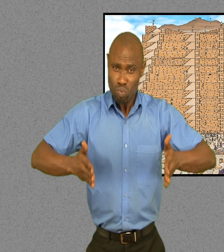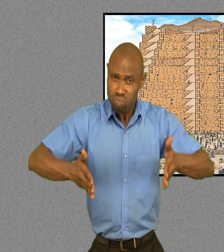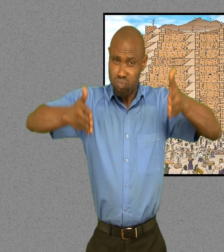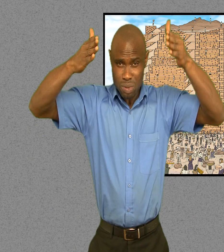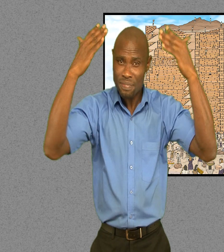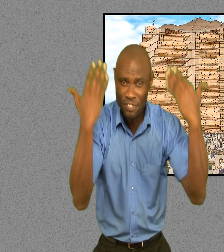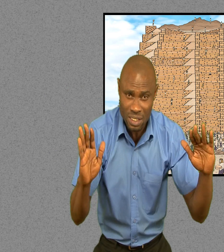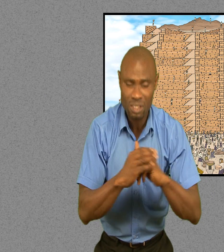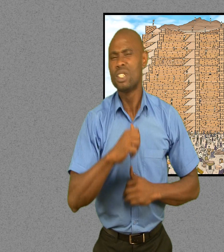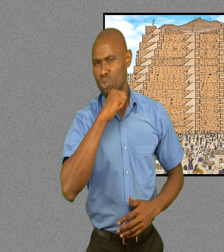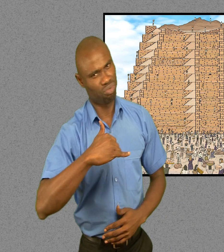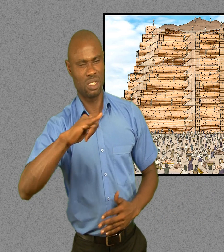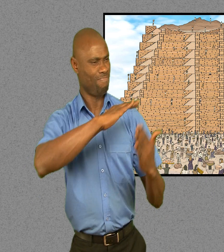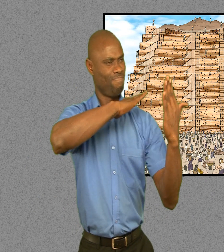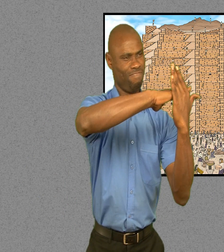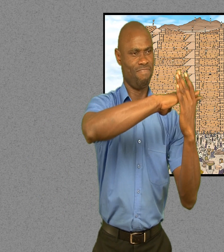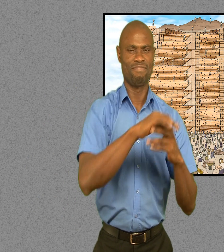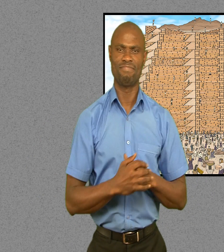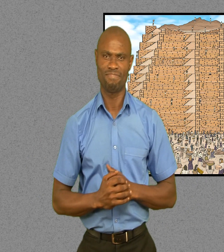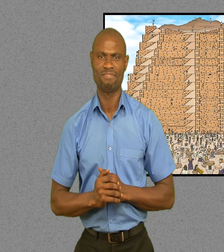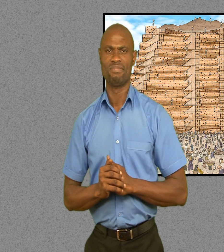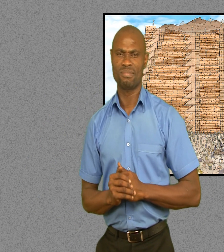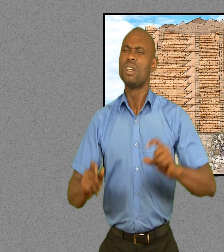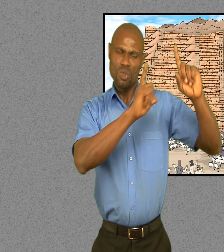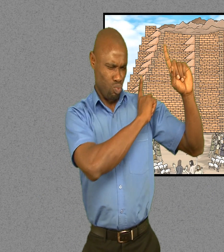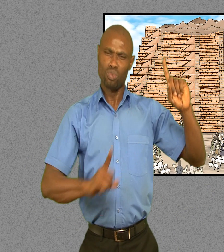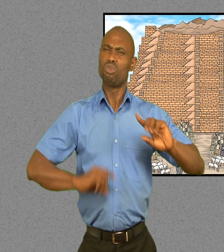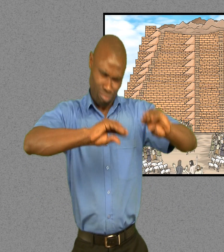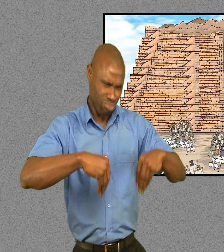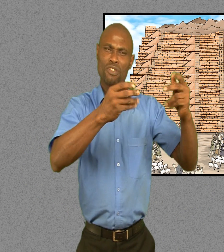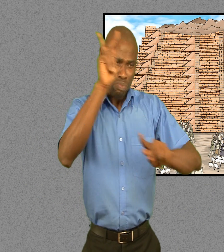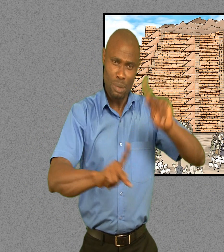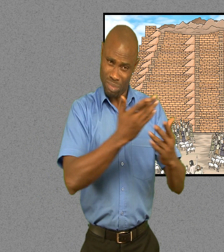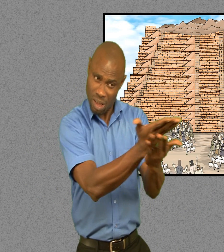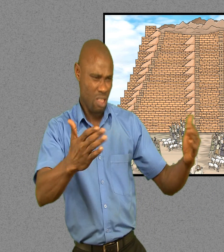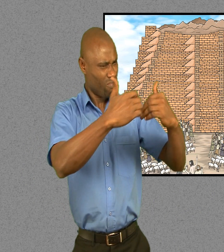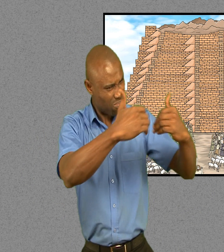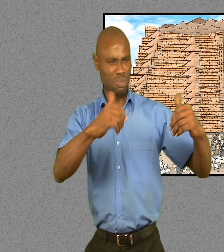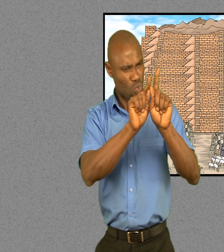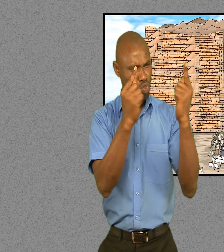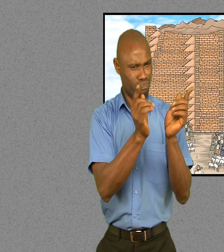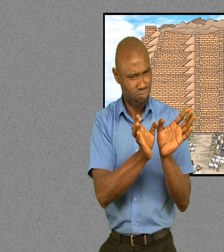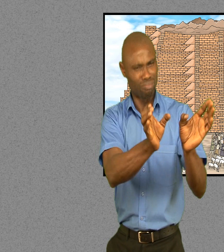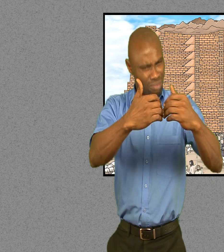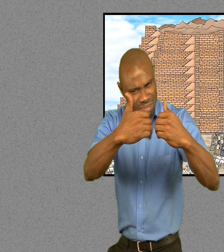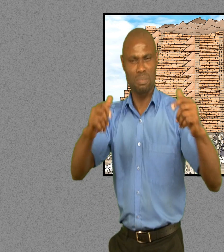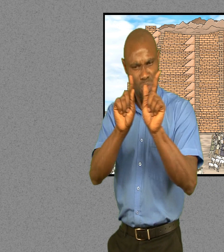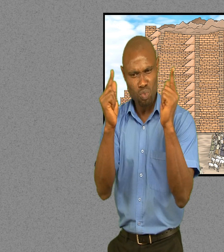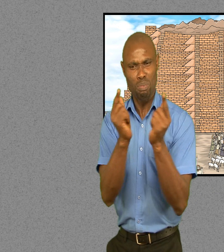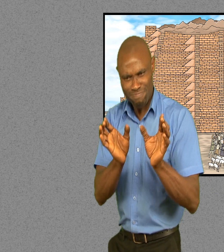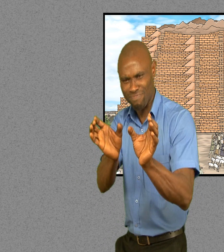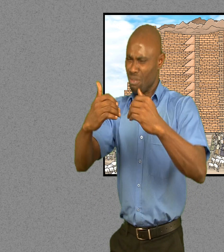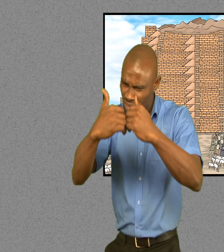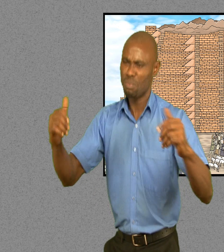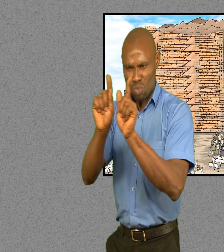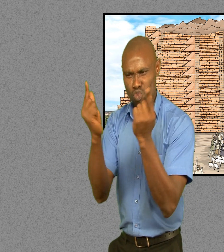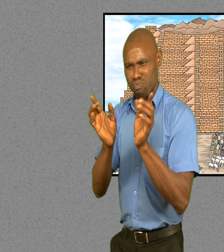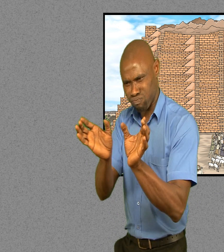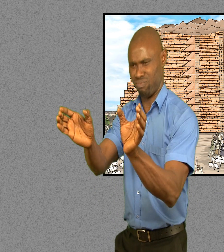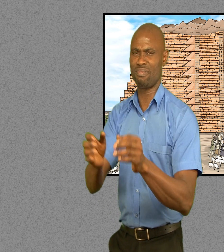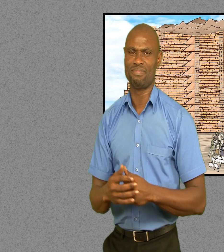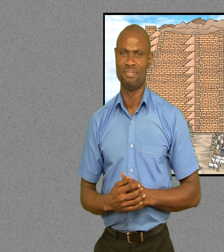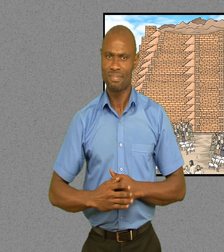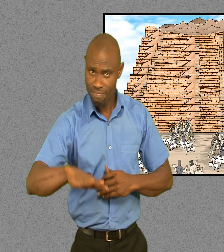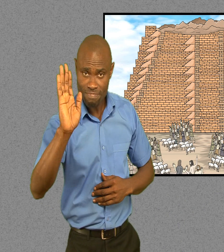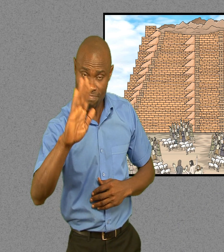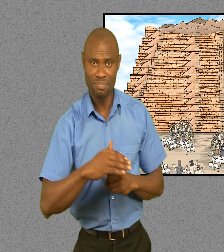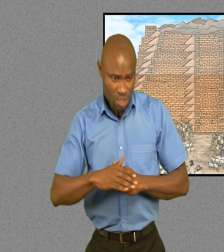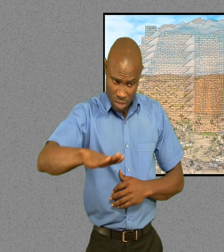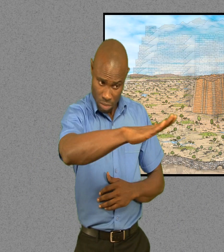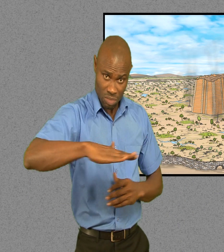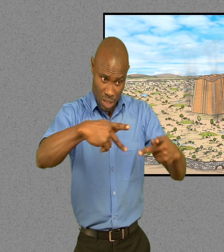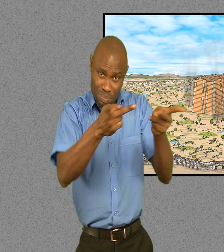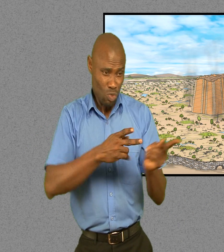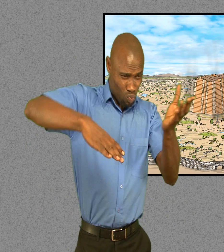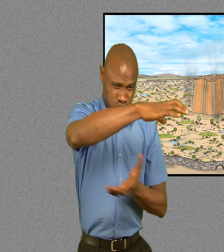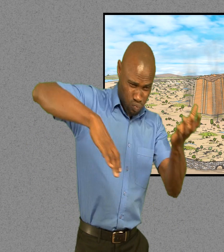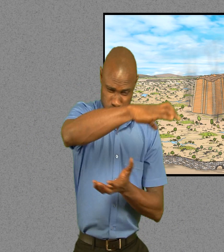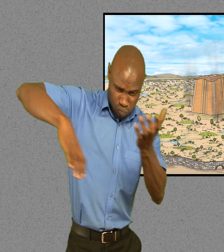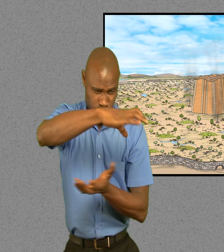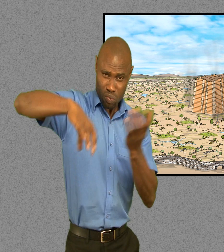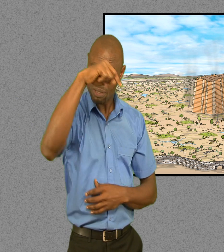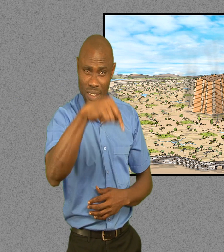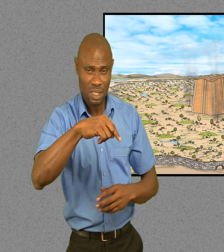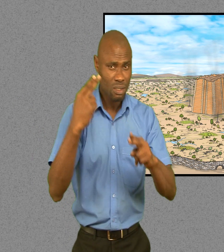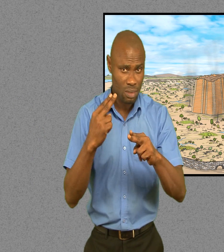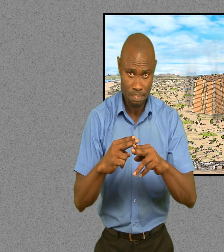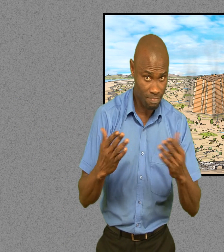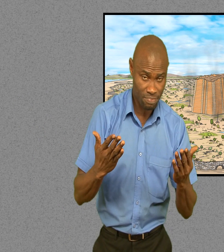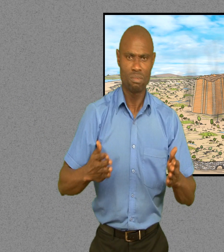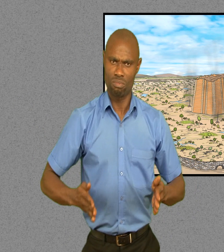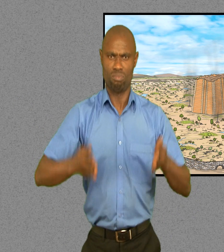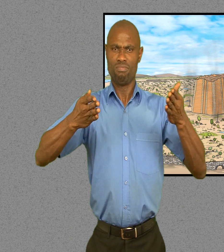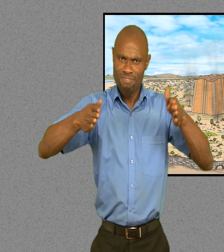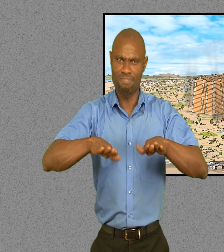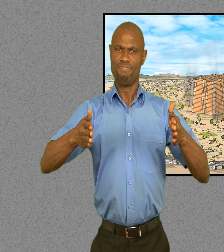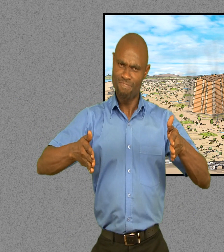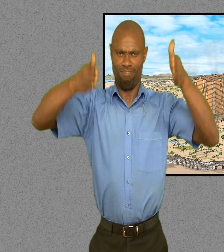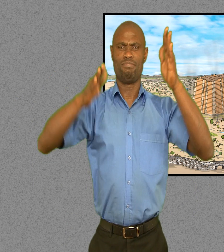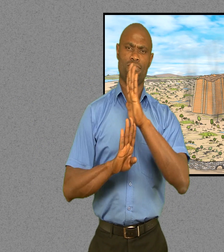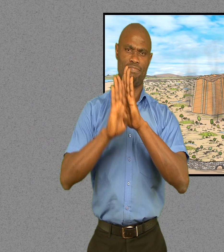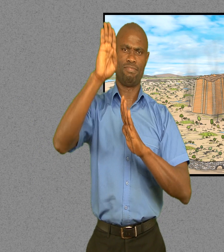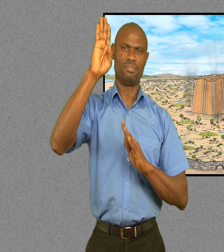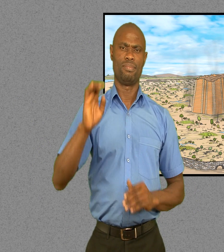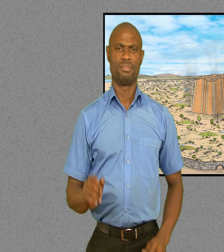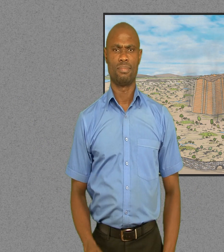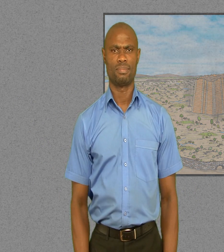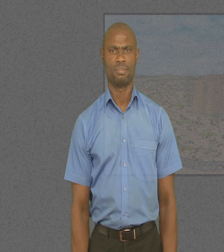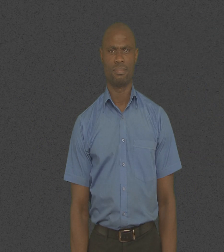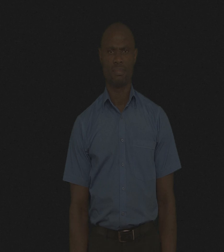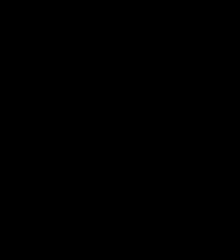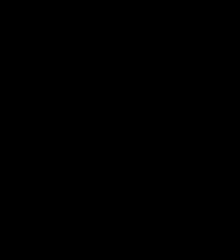That is why it is called Babel, for there the LORD confused the language of the whole world, and from that place the LORD scattered them over the face of all the earth.